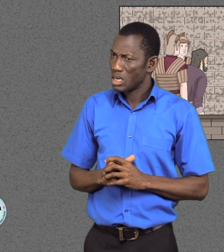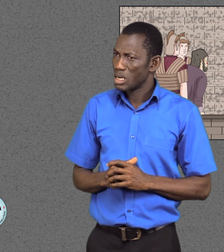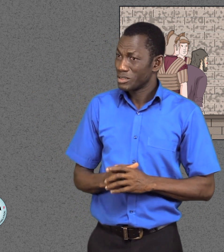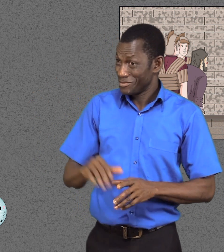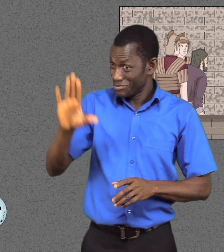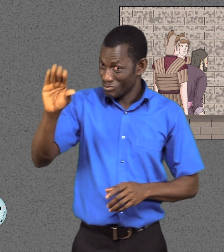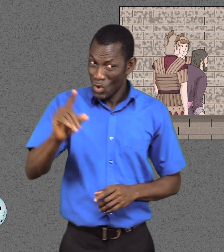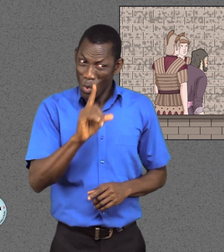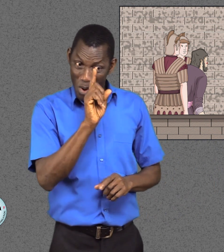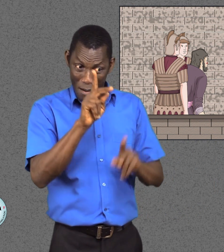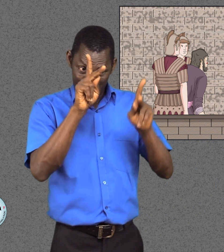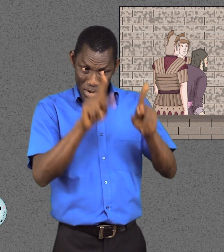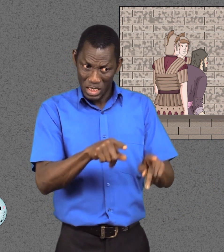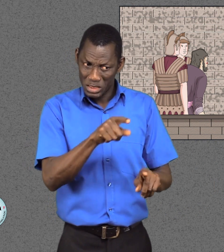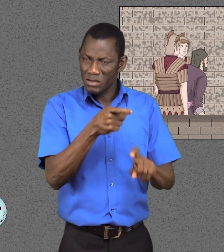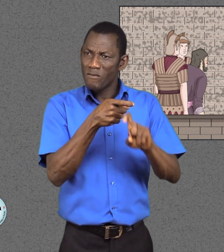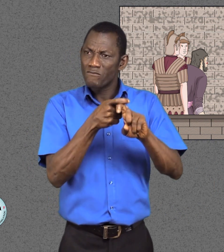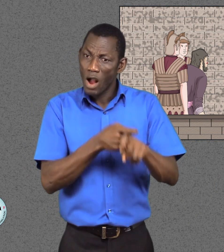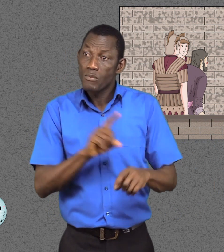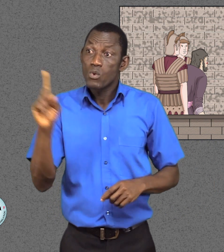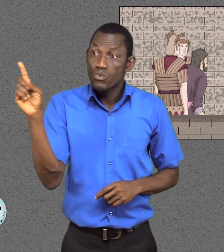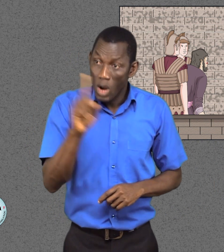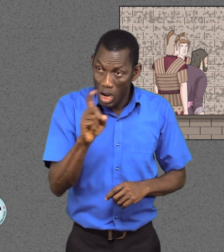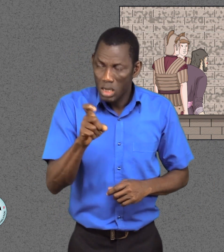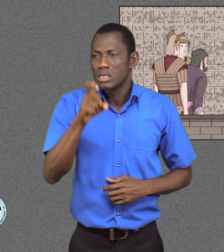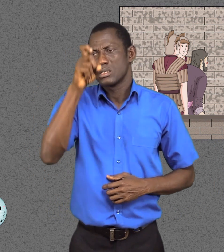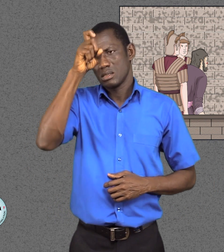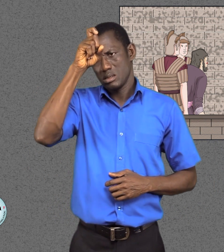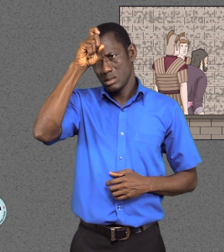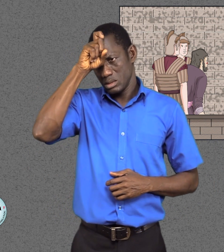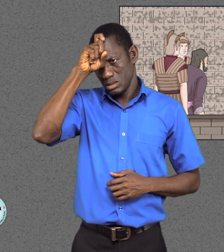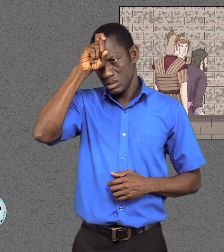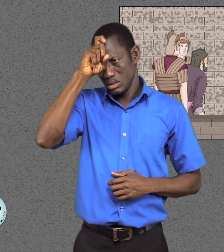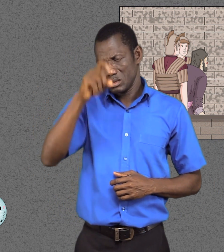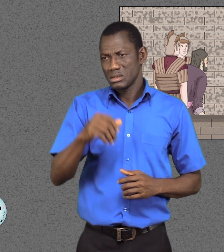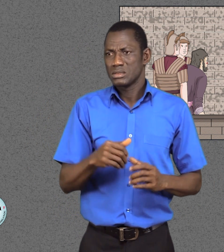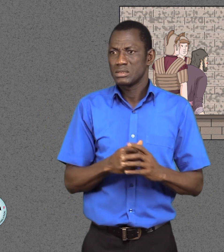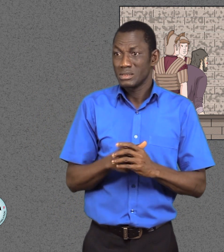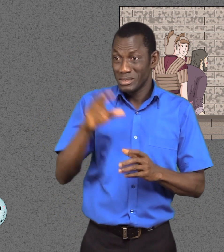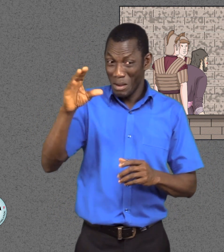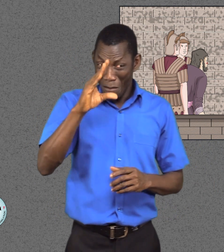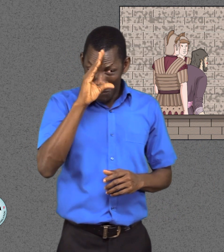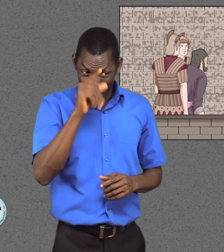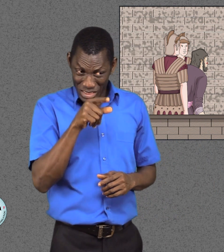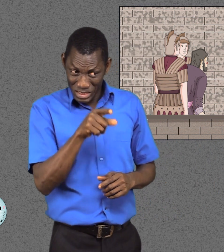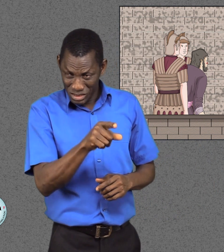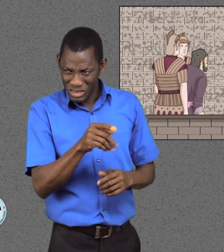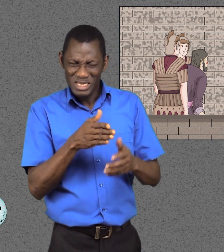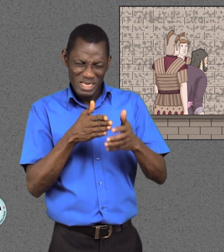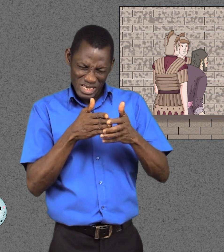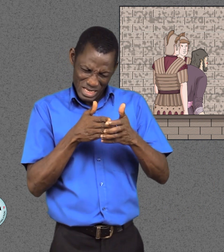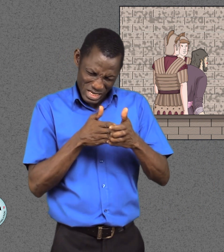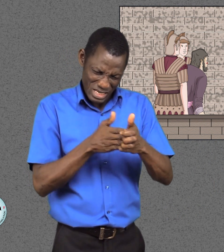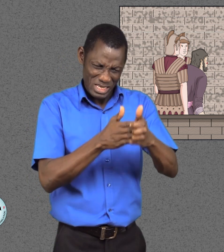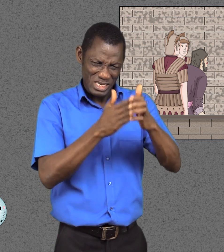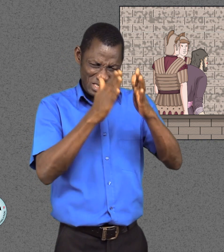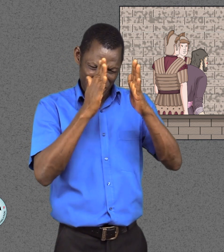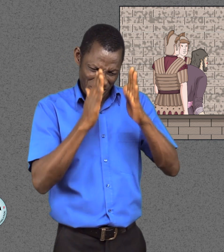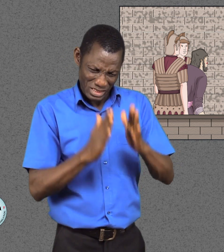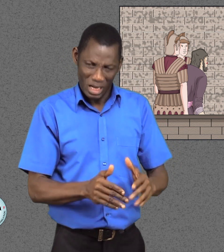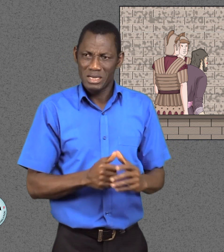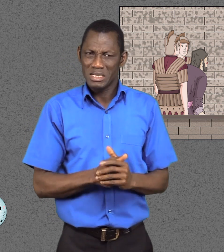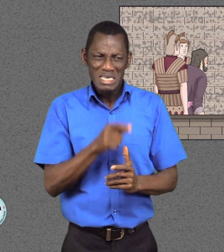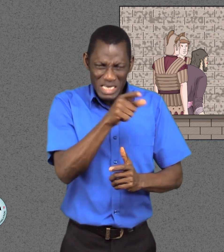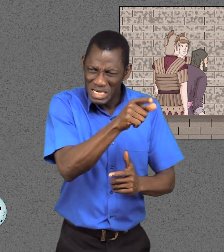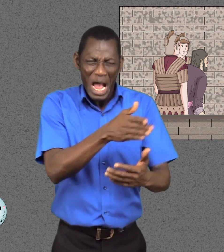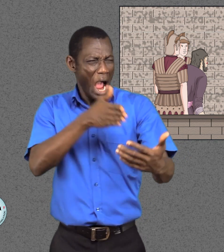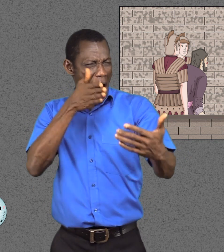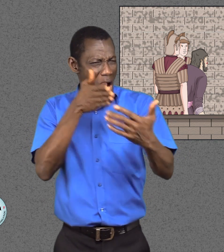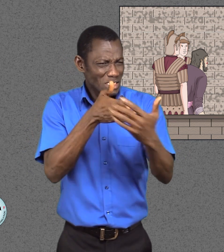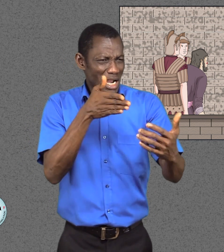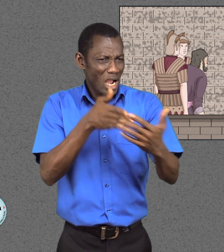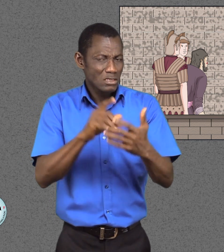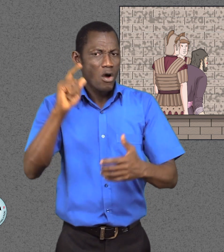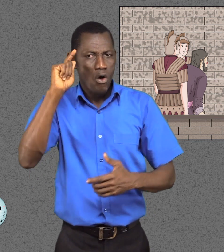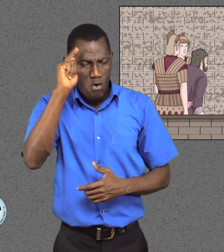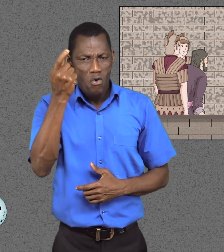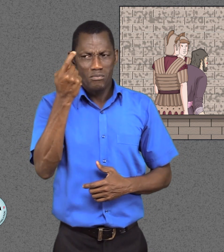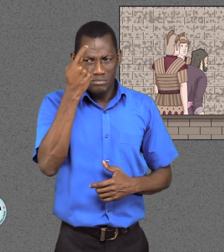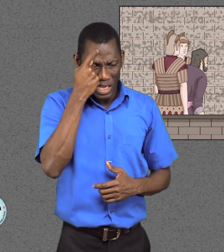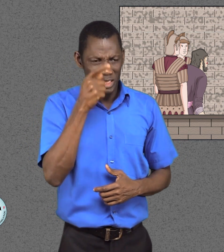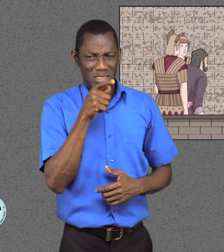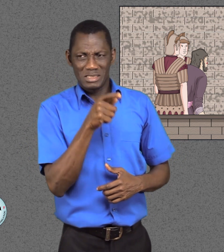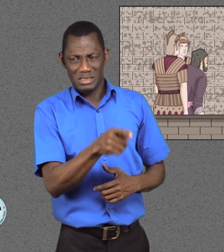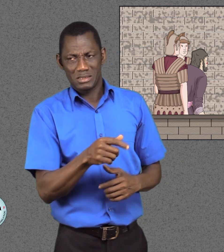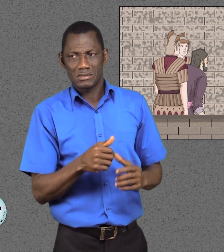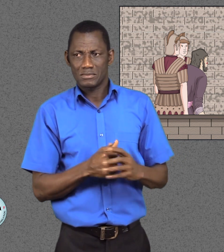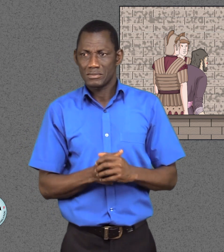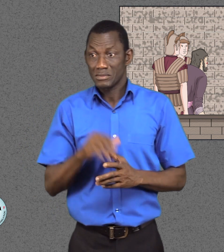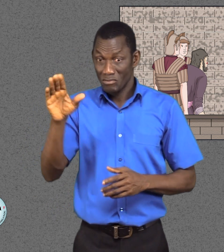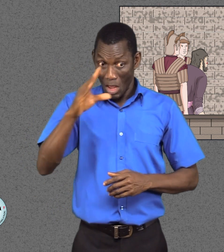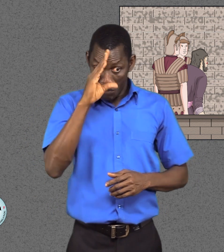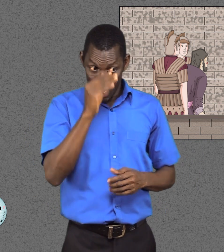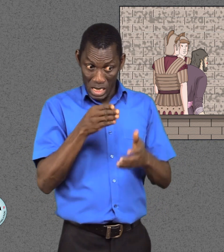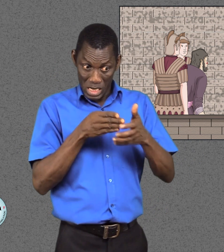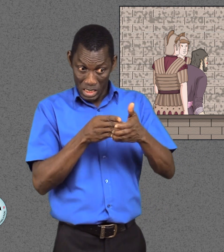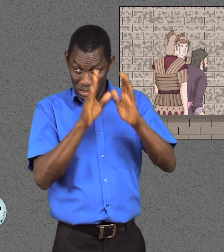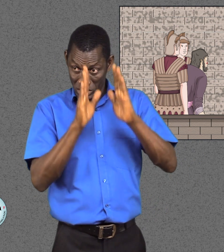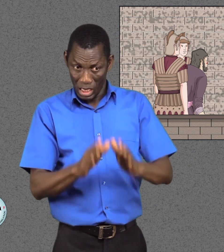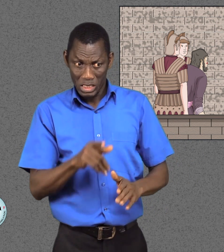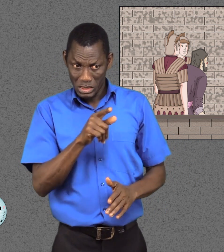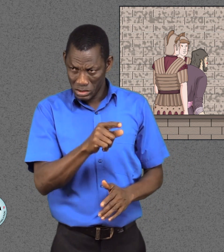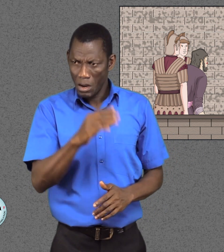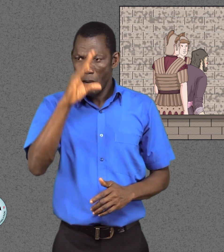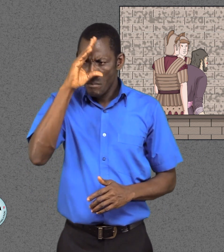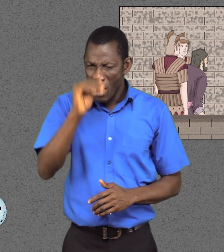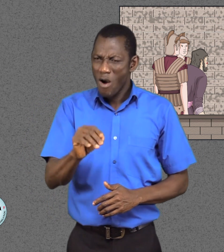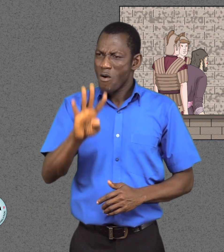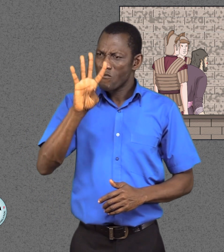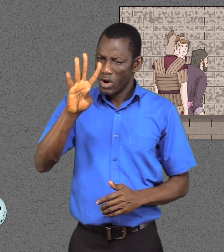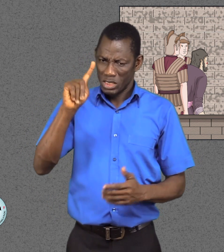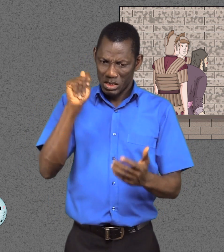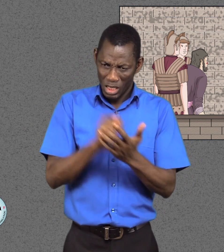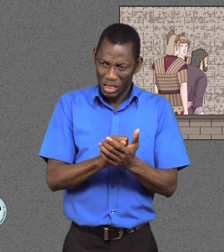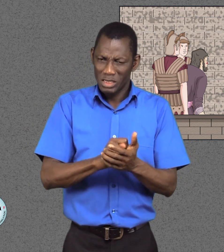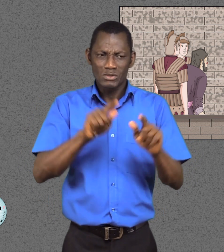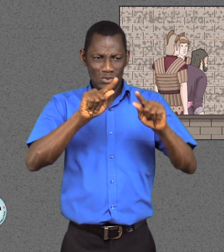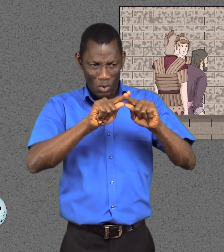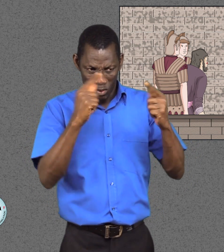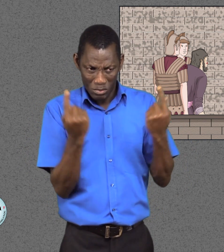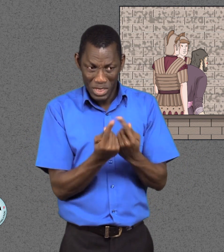“Do you speak Greek?” he replied.